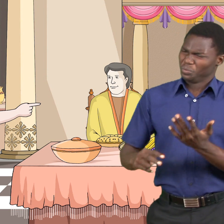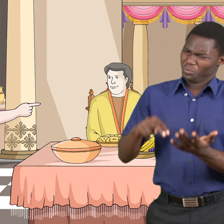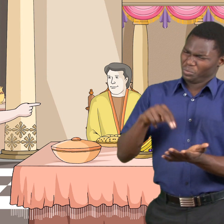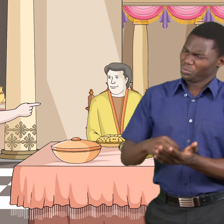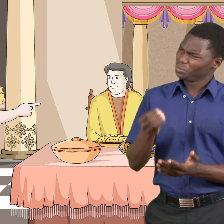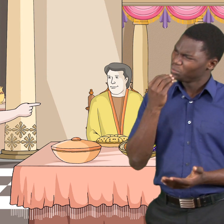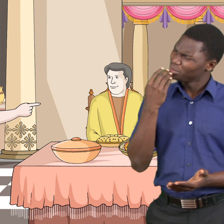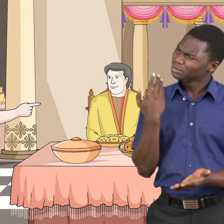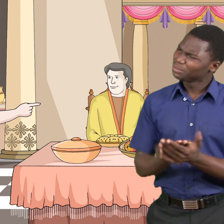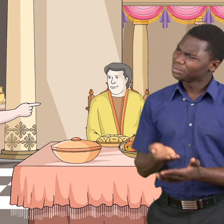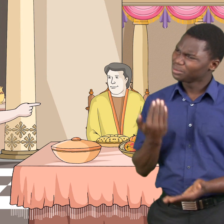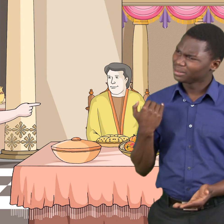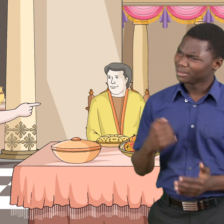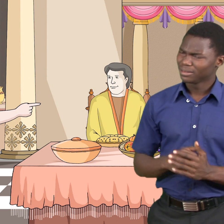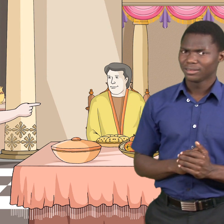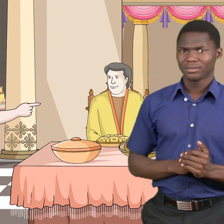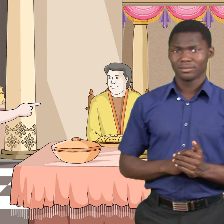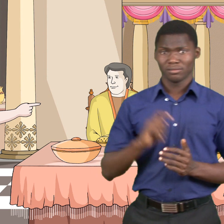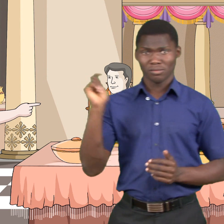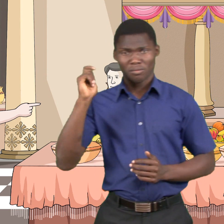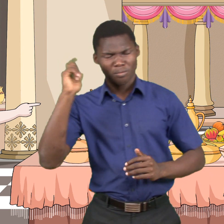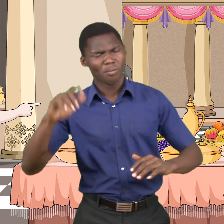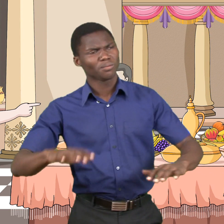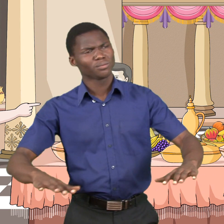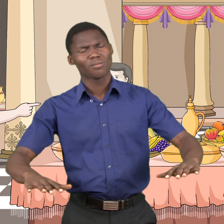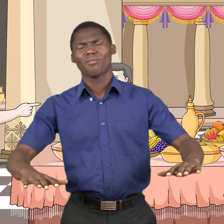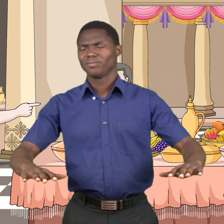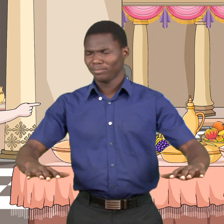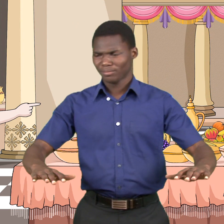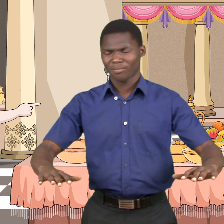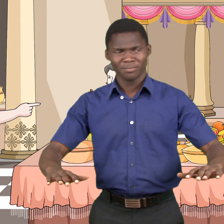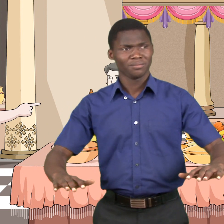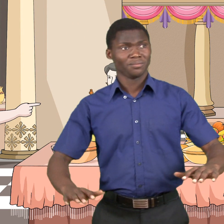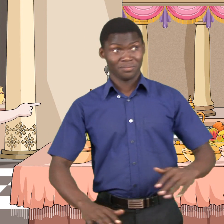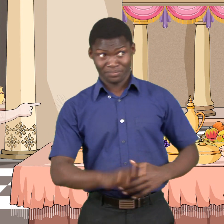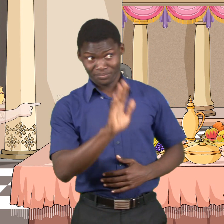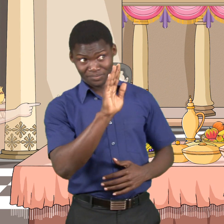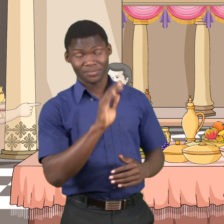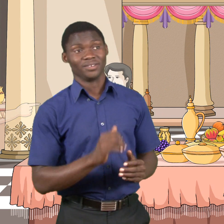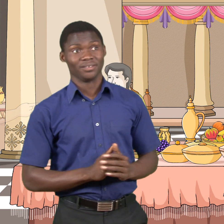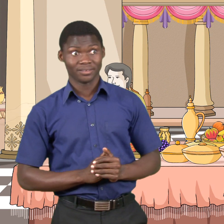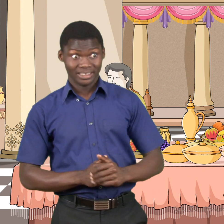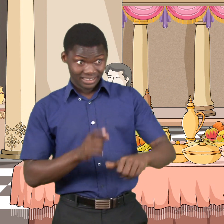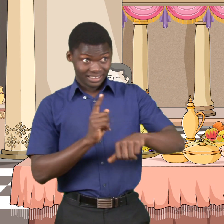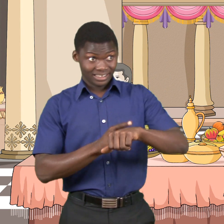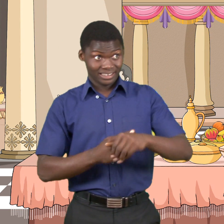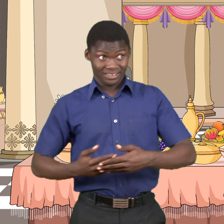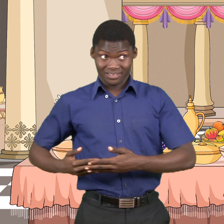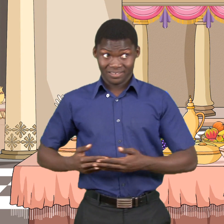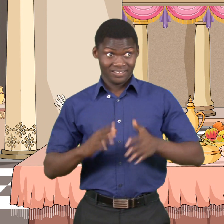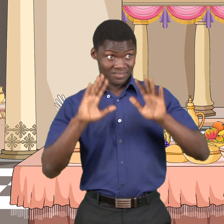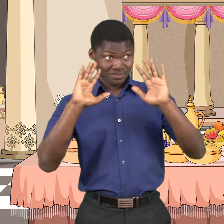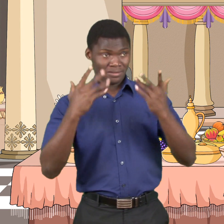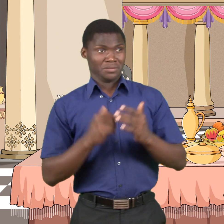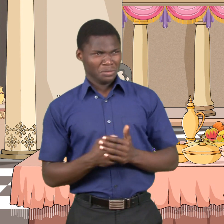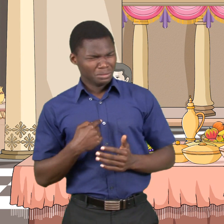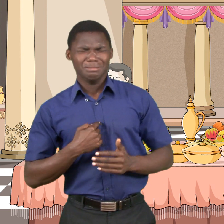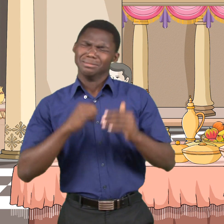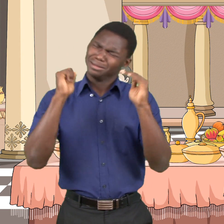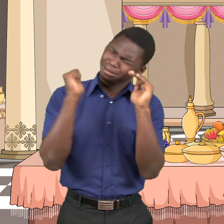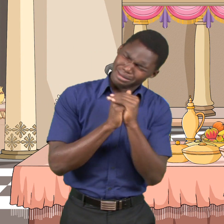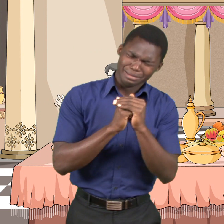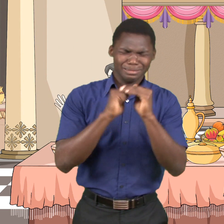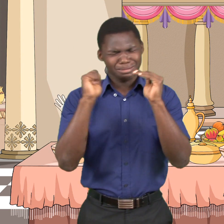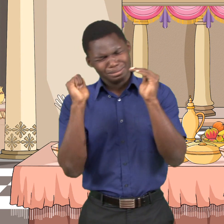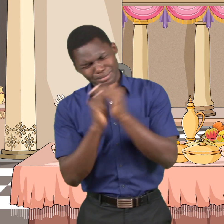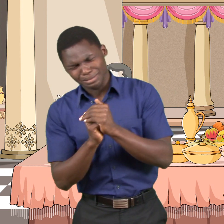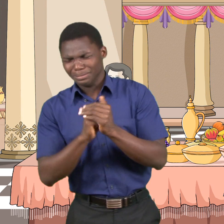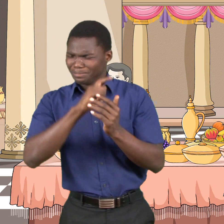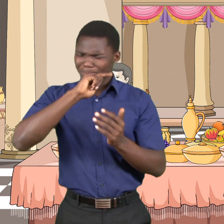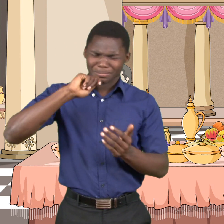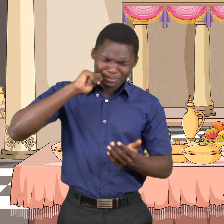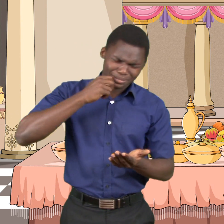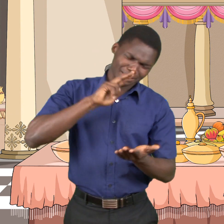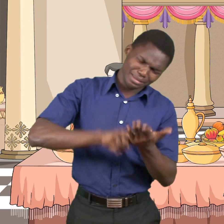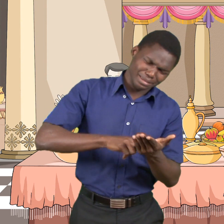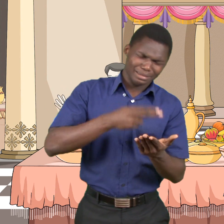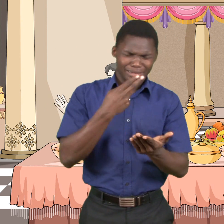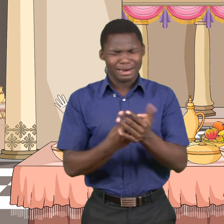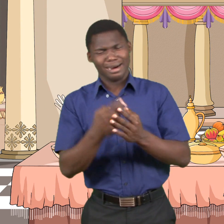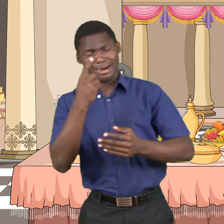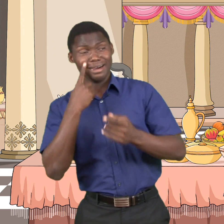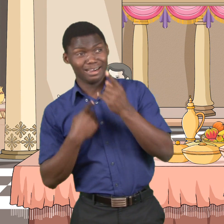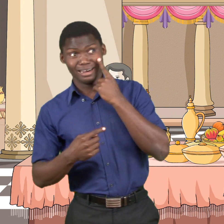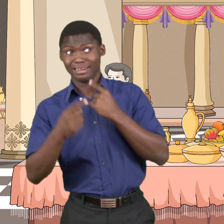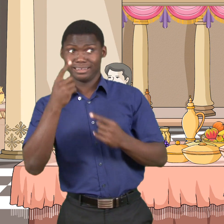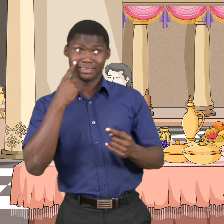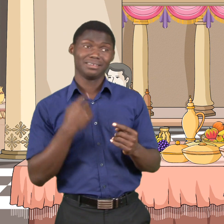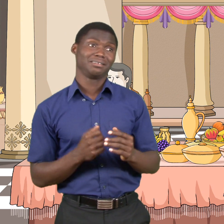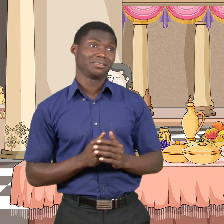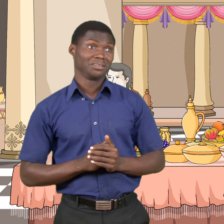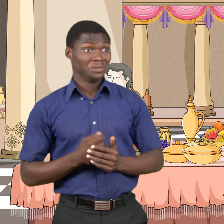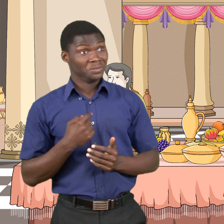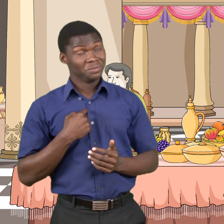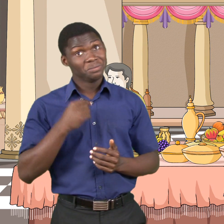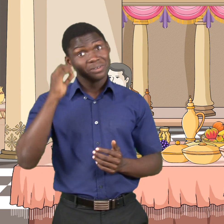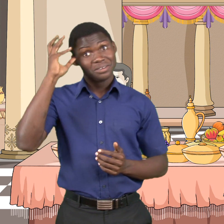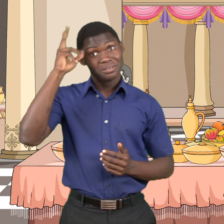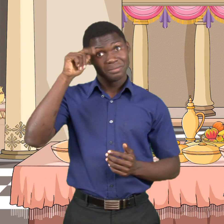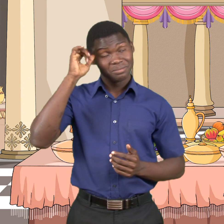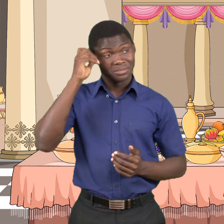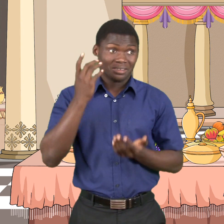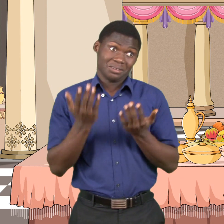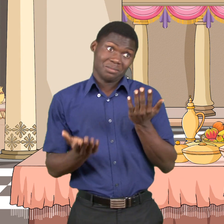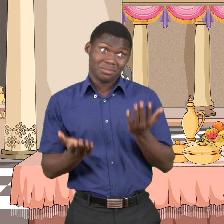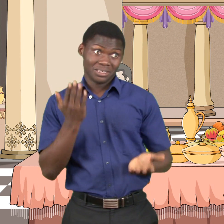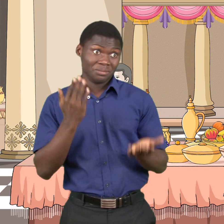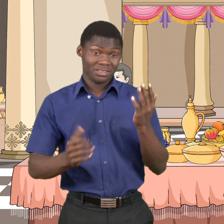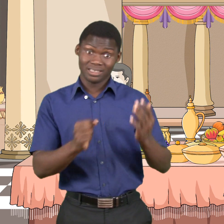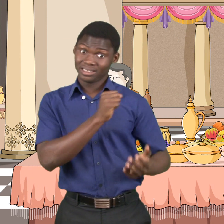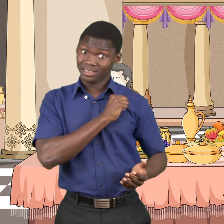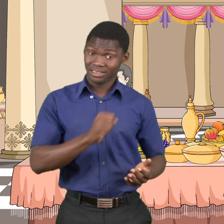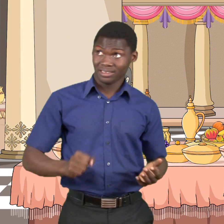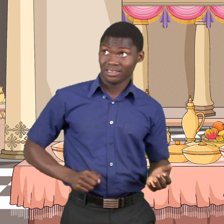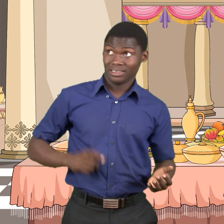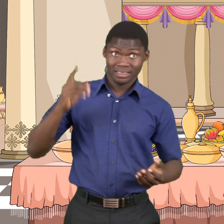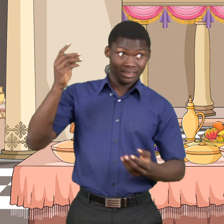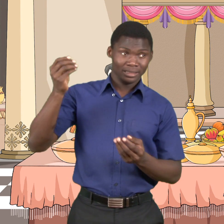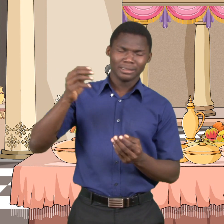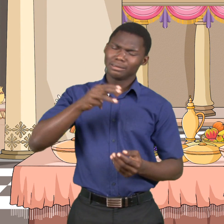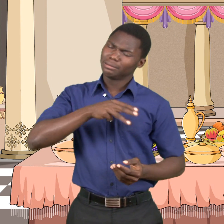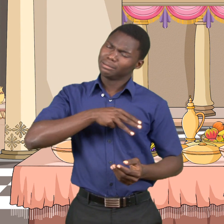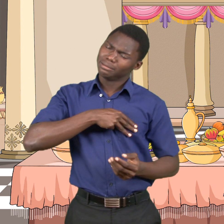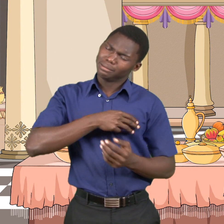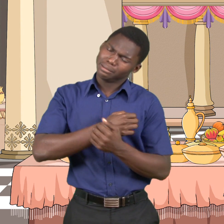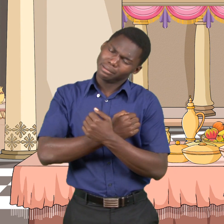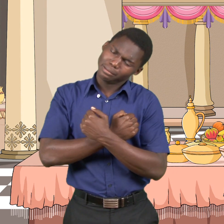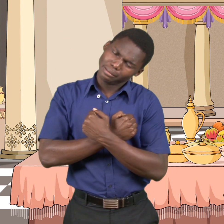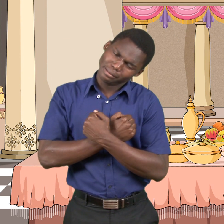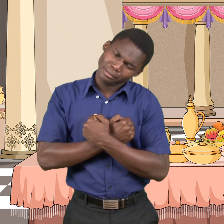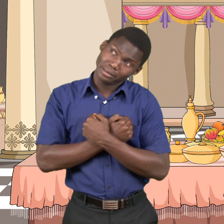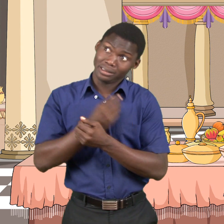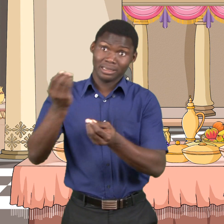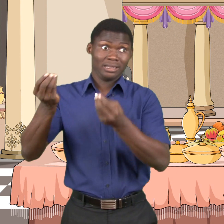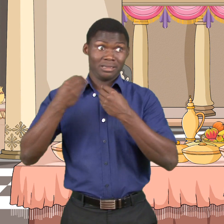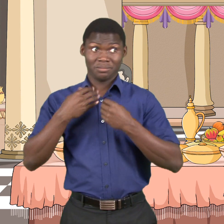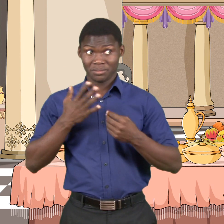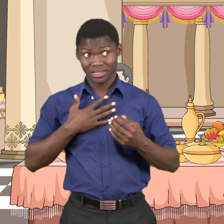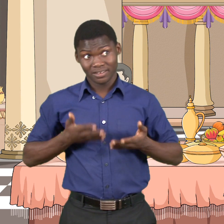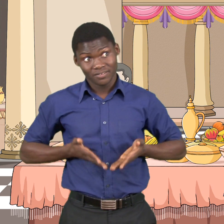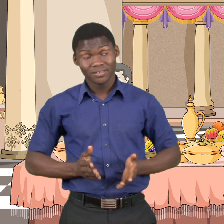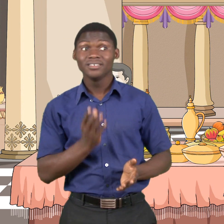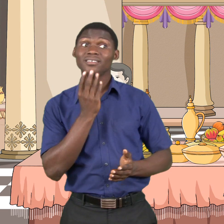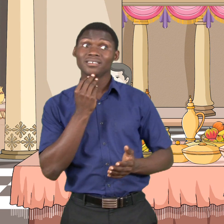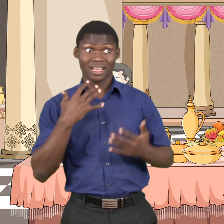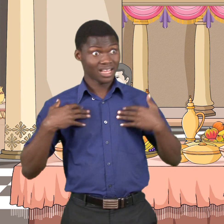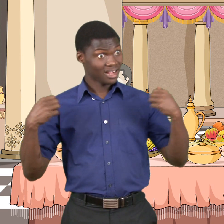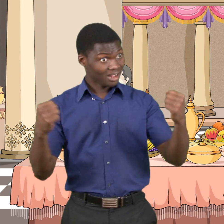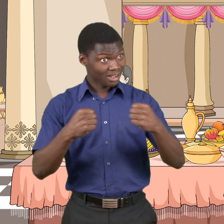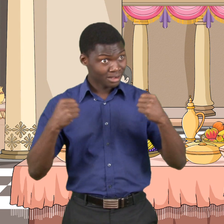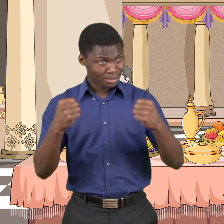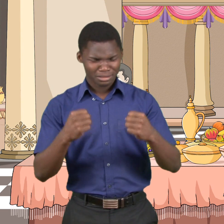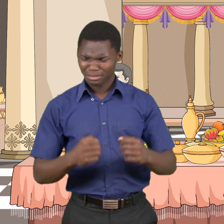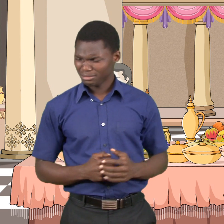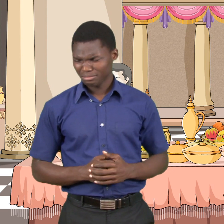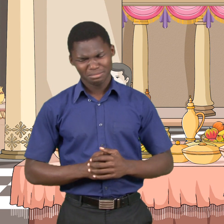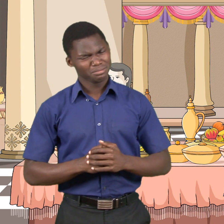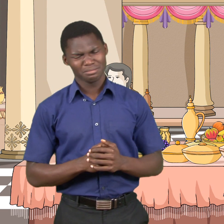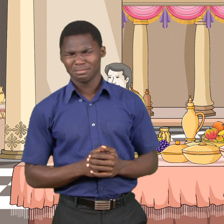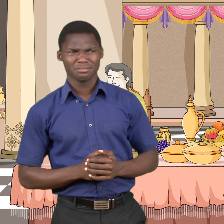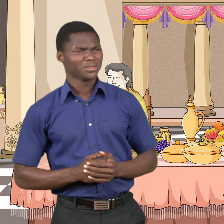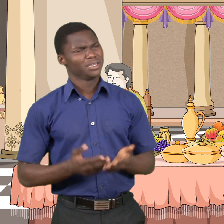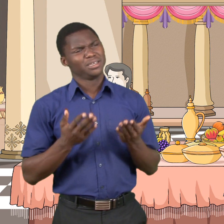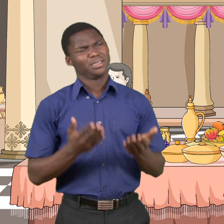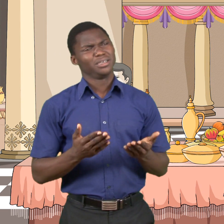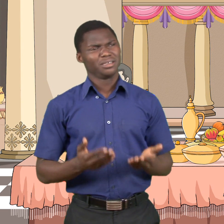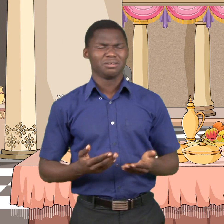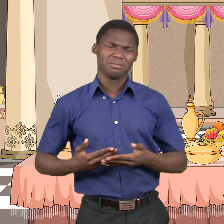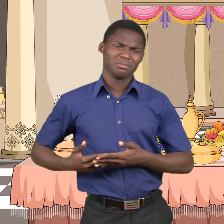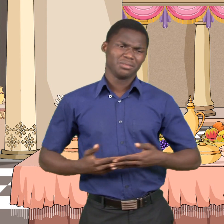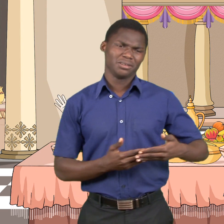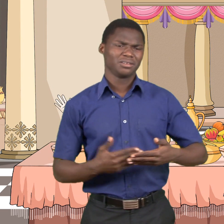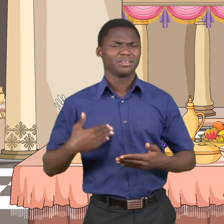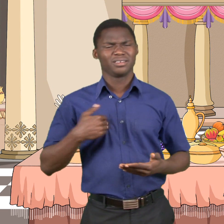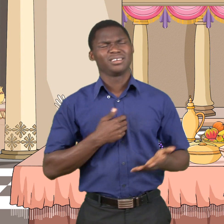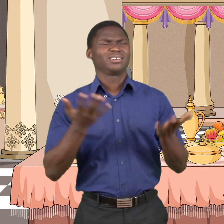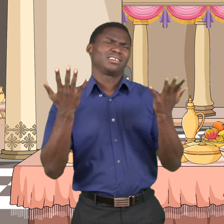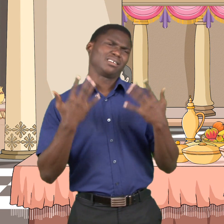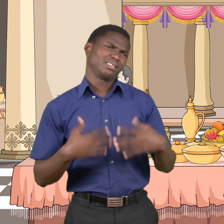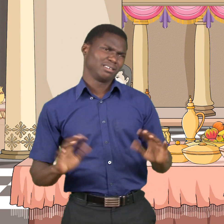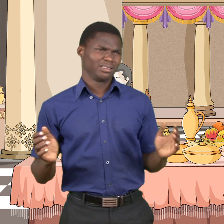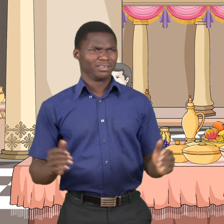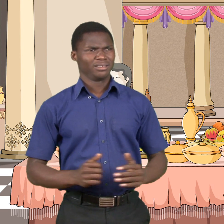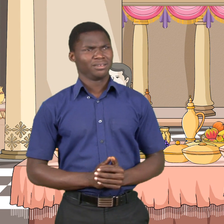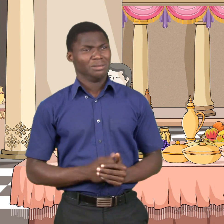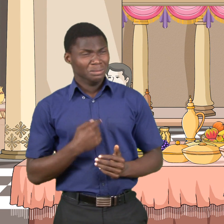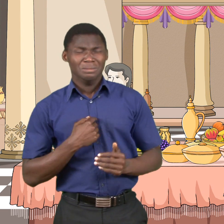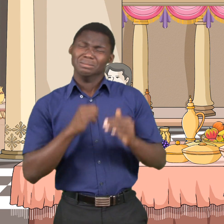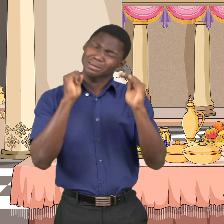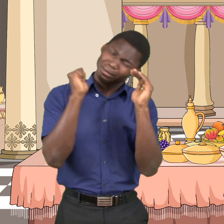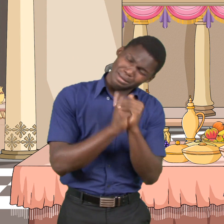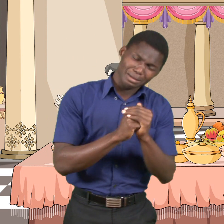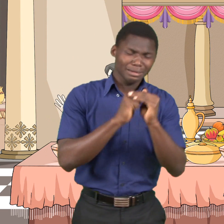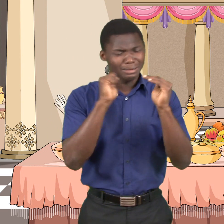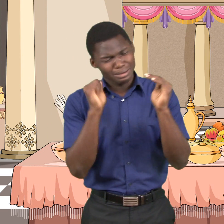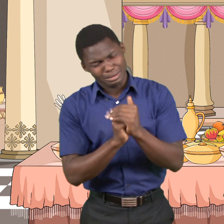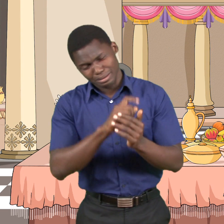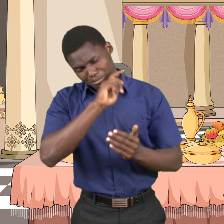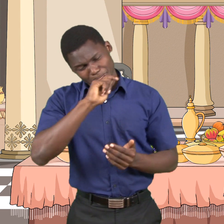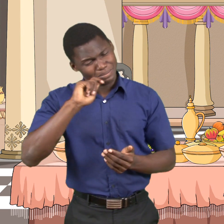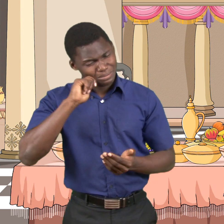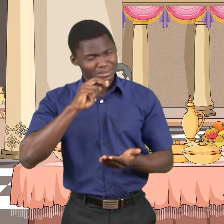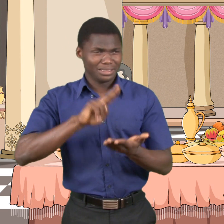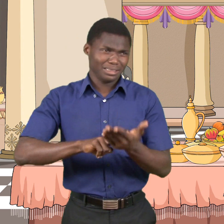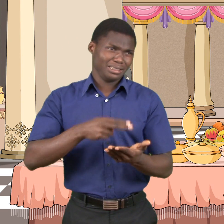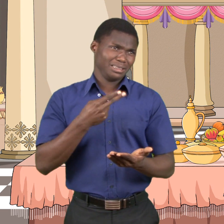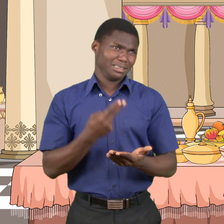David answered, “While the child was alive, I fasted and wept, for I said, ‘Who knows? The LORD may be gracious to me and let him live.’